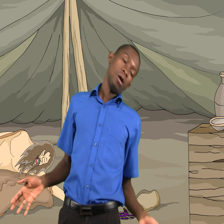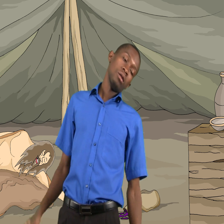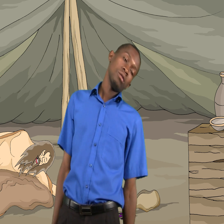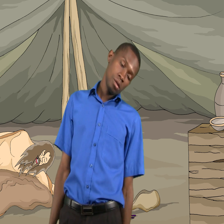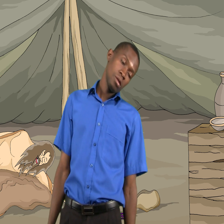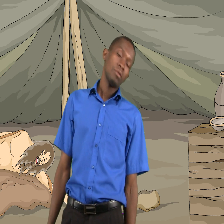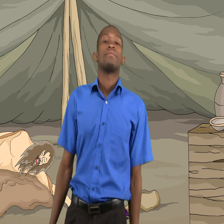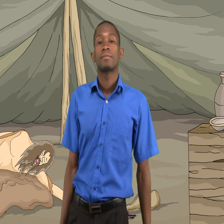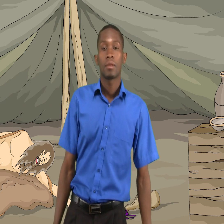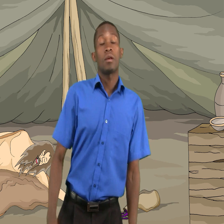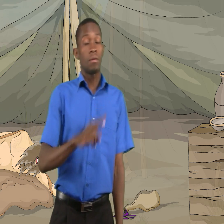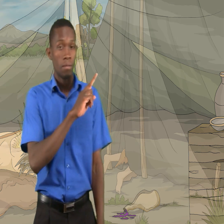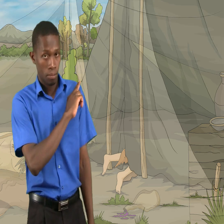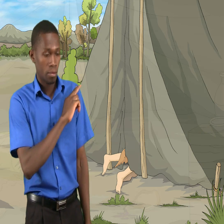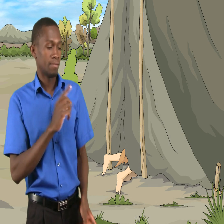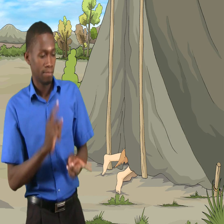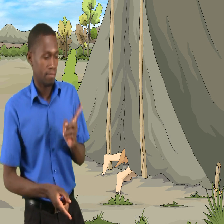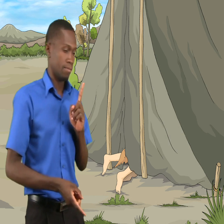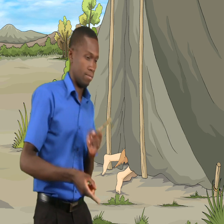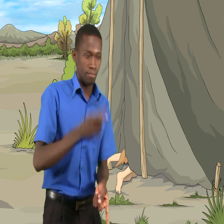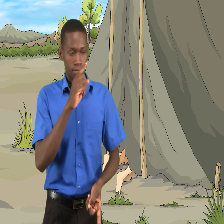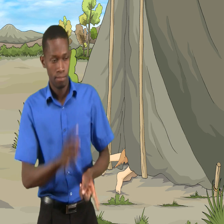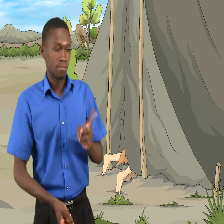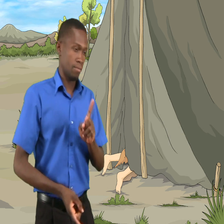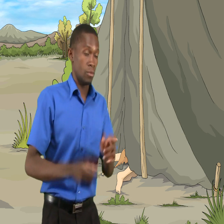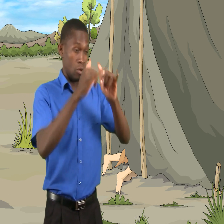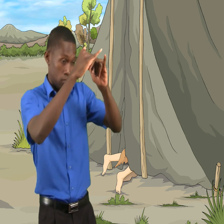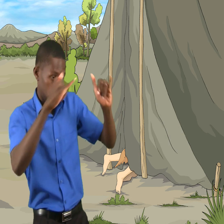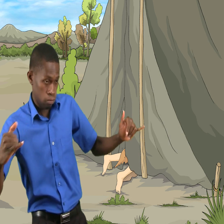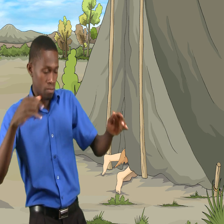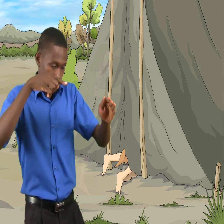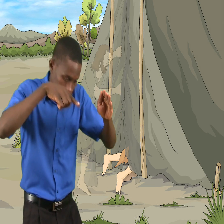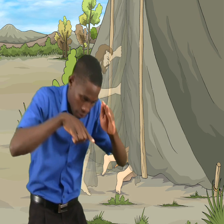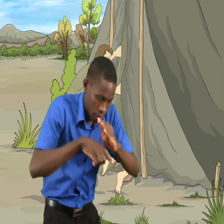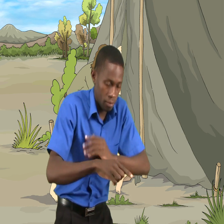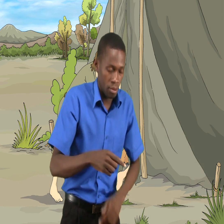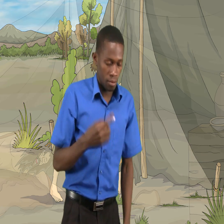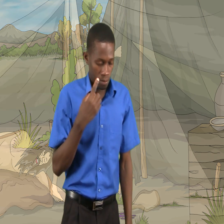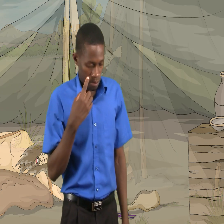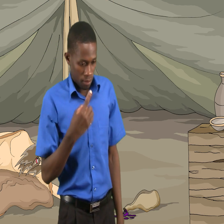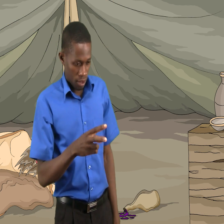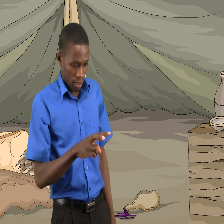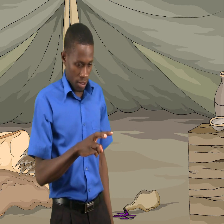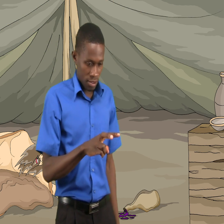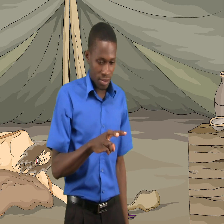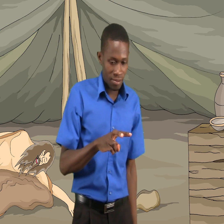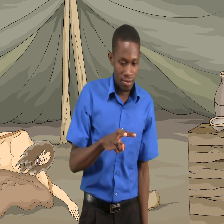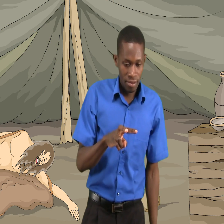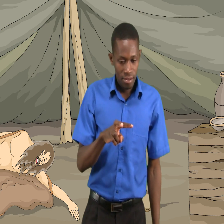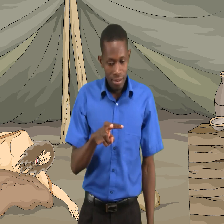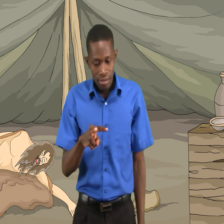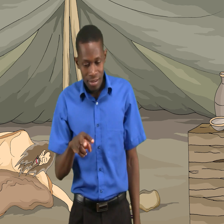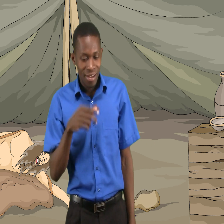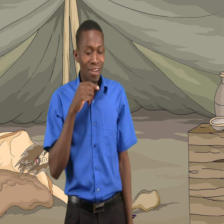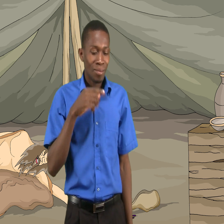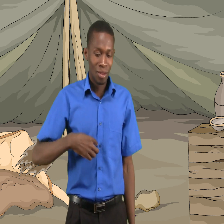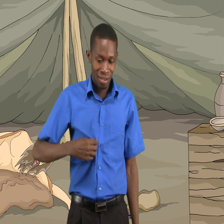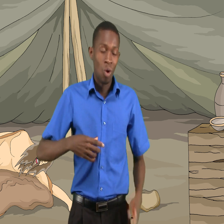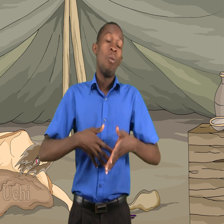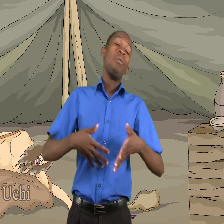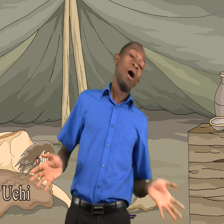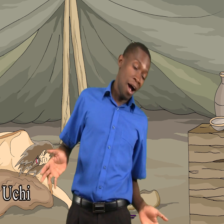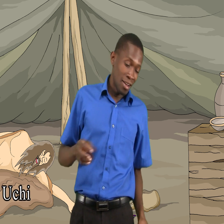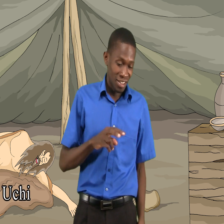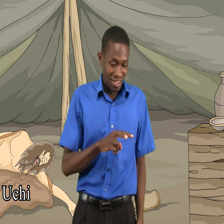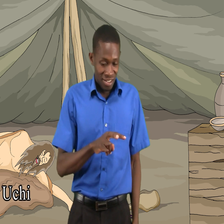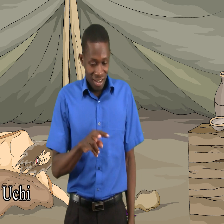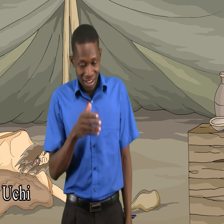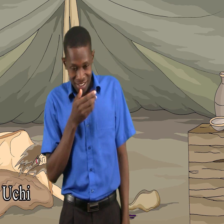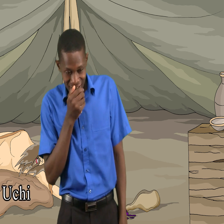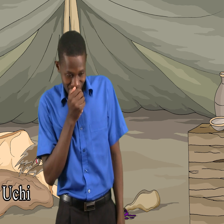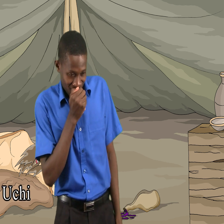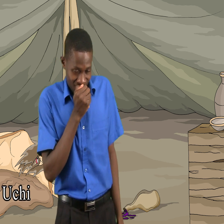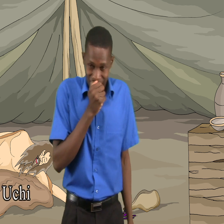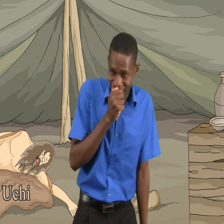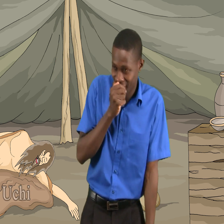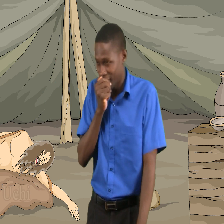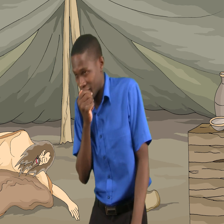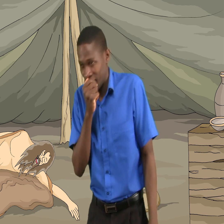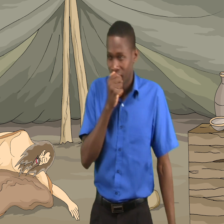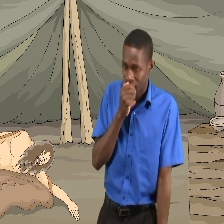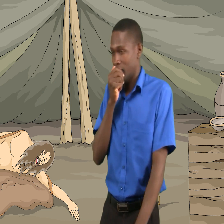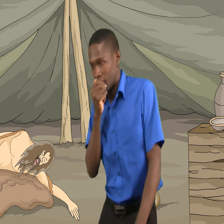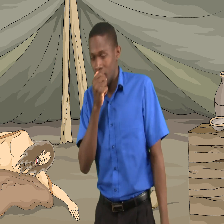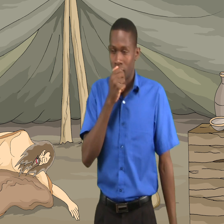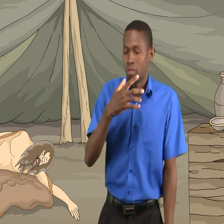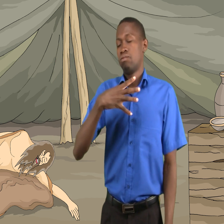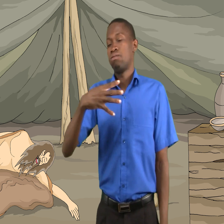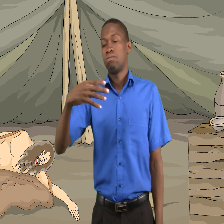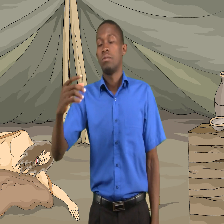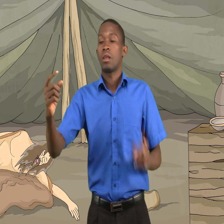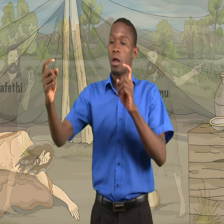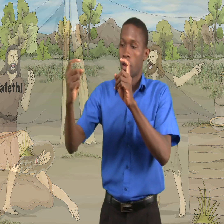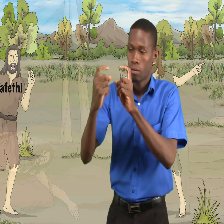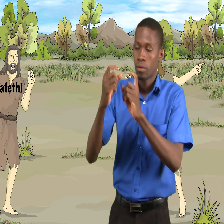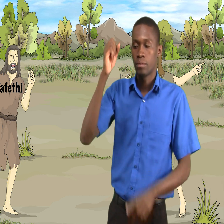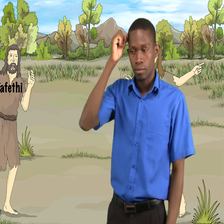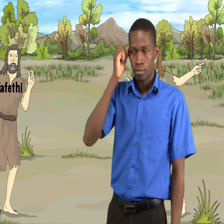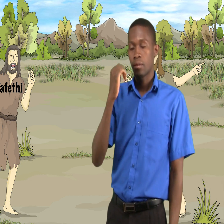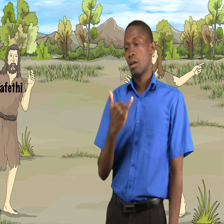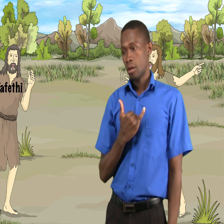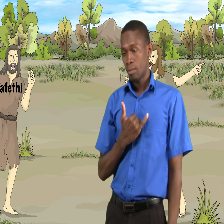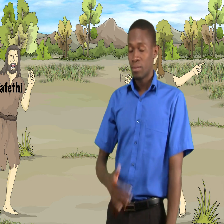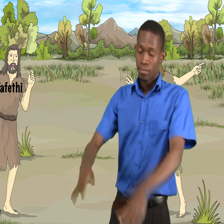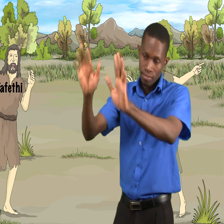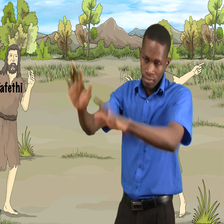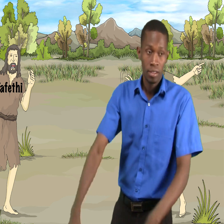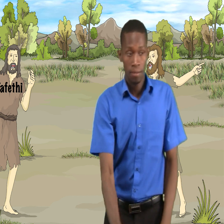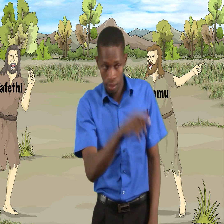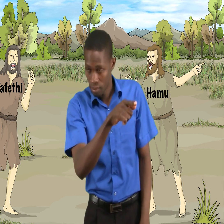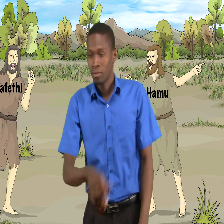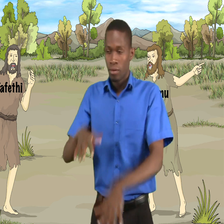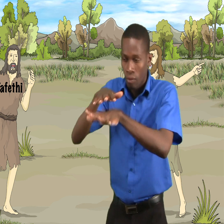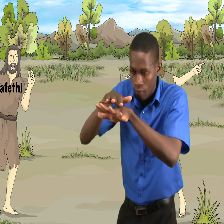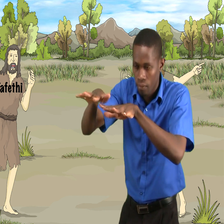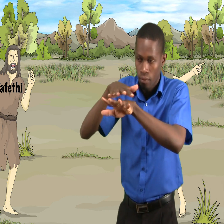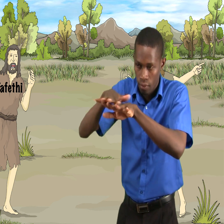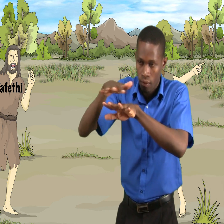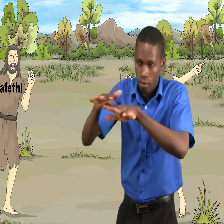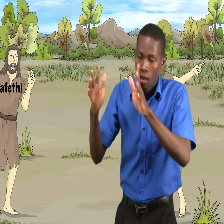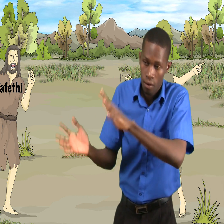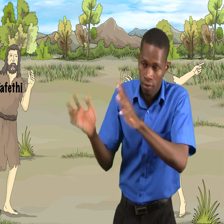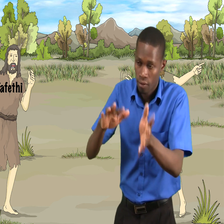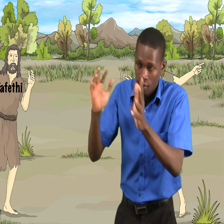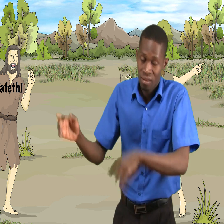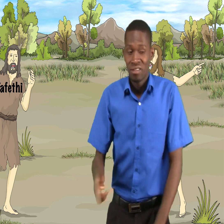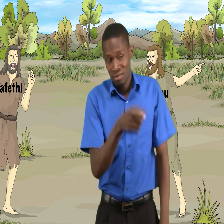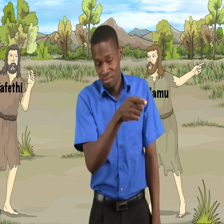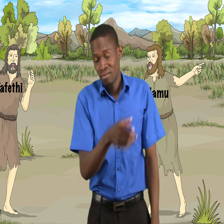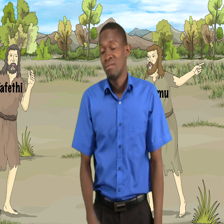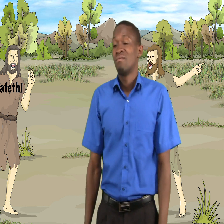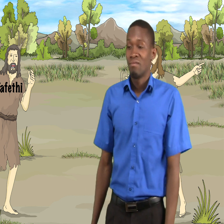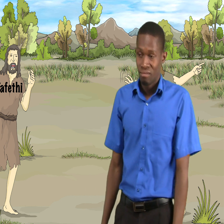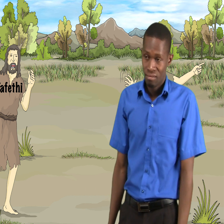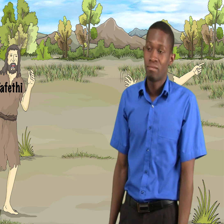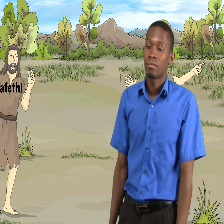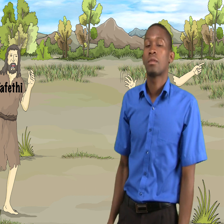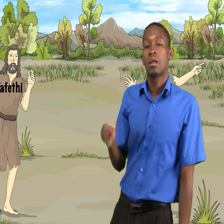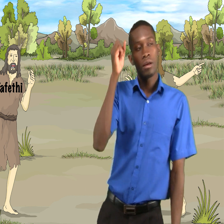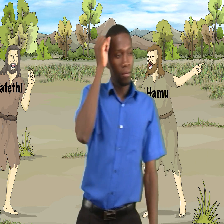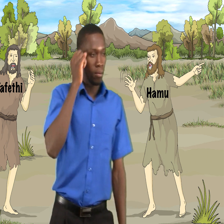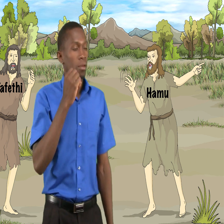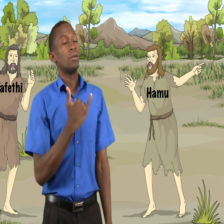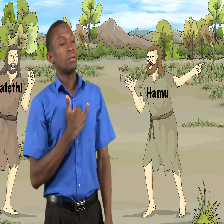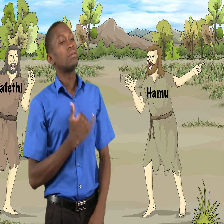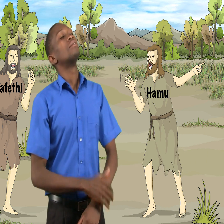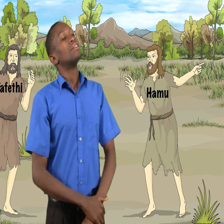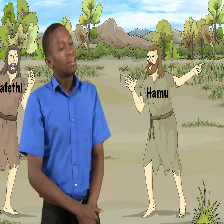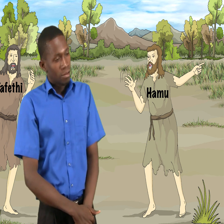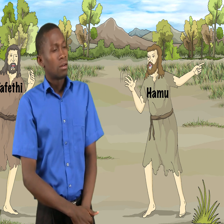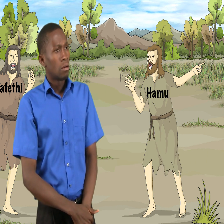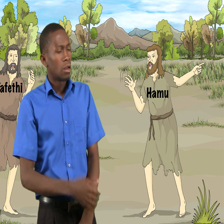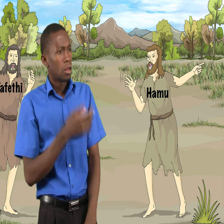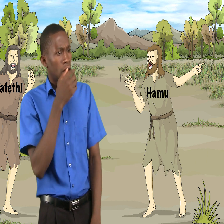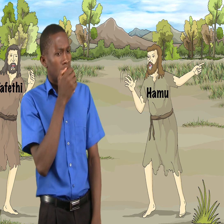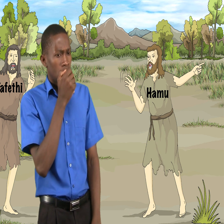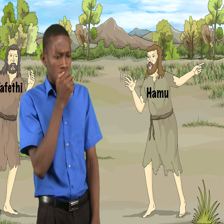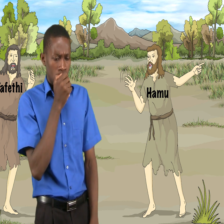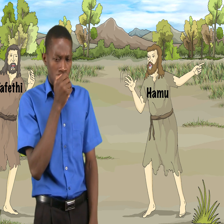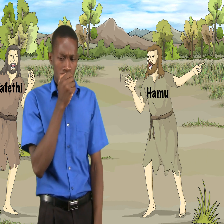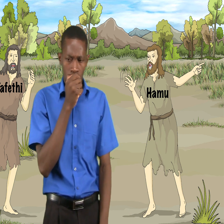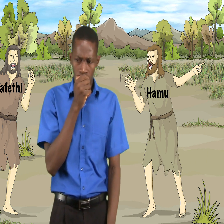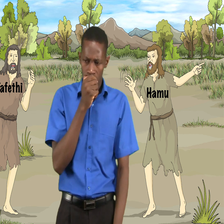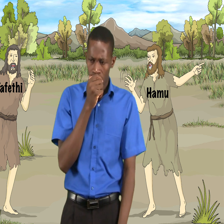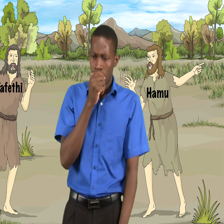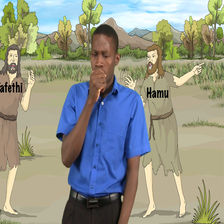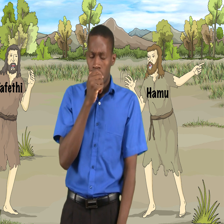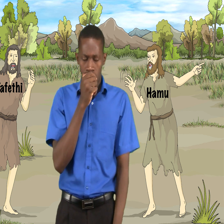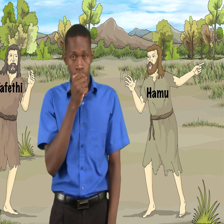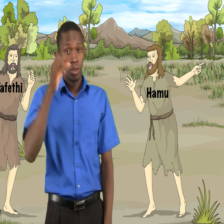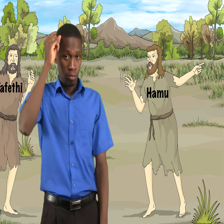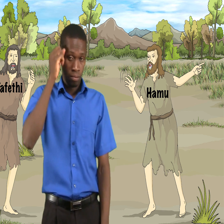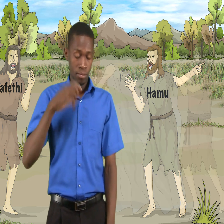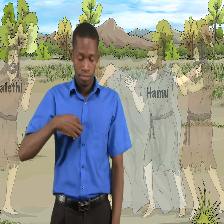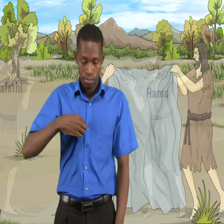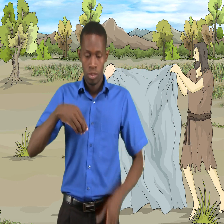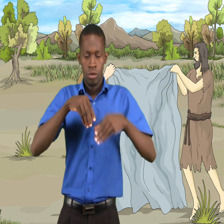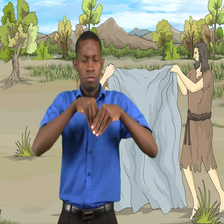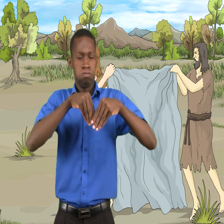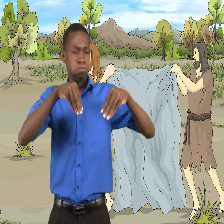And Ham, the father of Canaan, saw his father’s nakedness and told his two brothers outside.